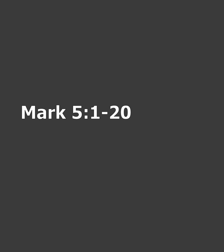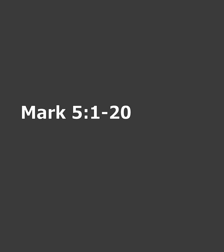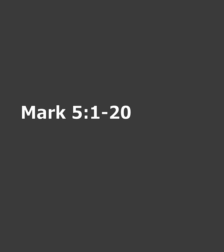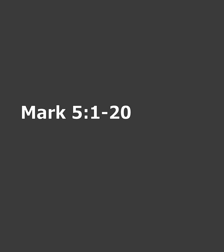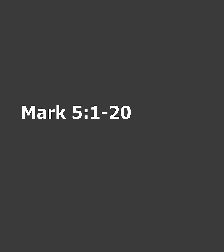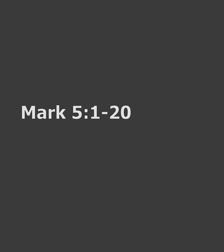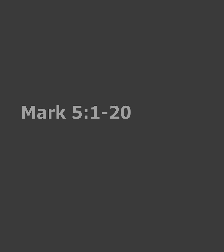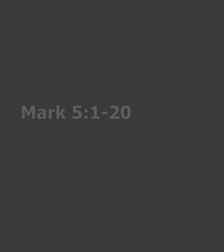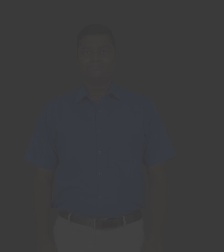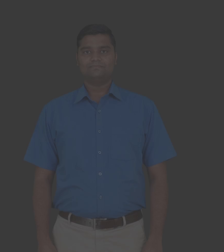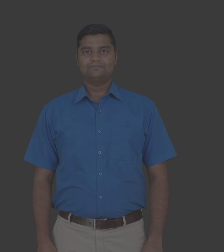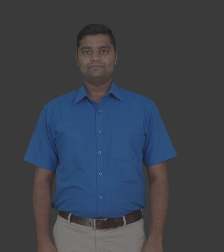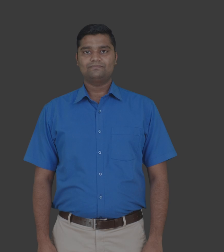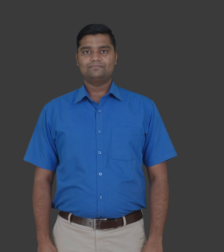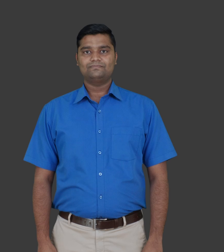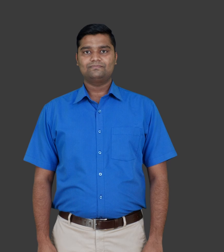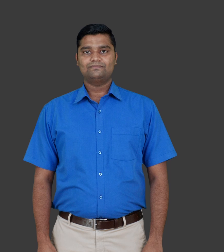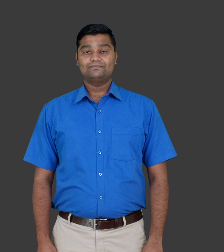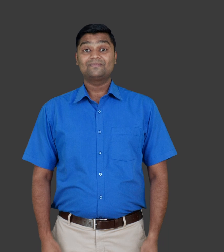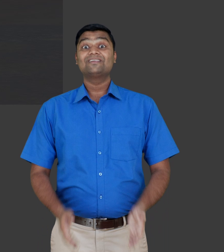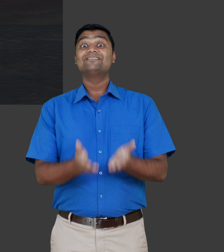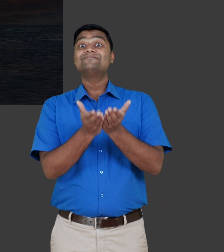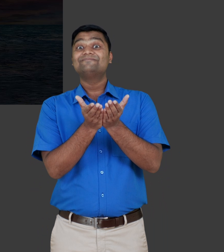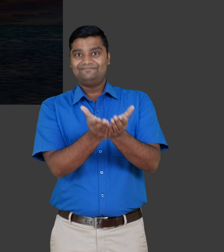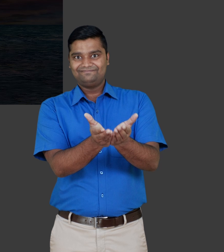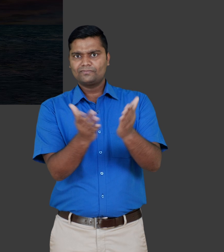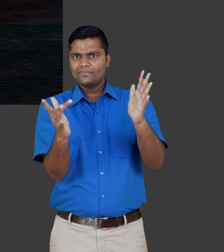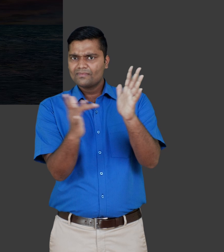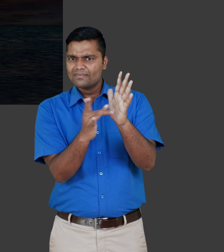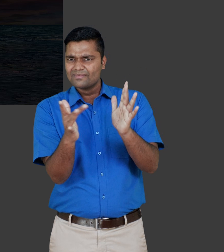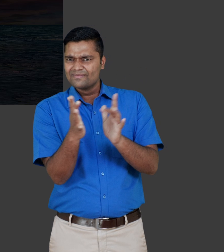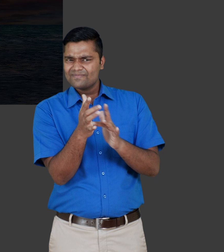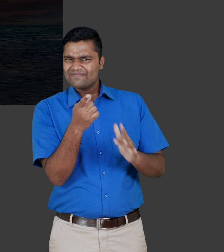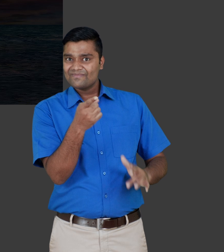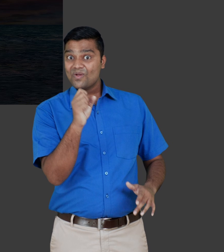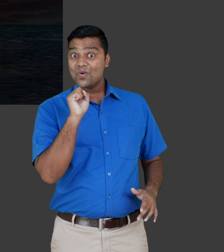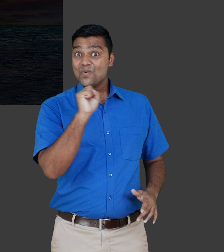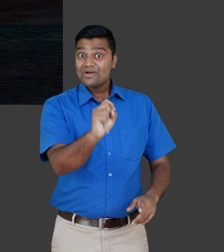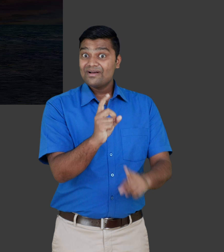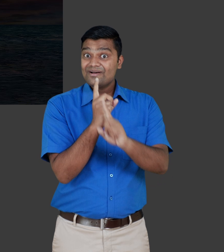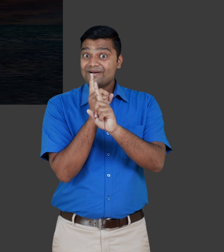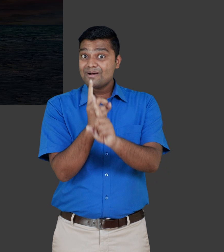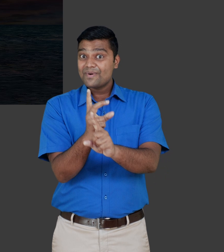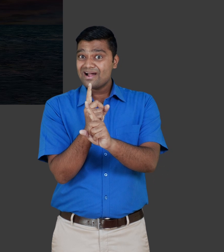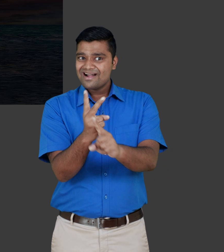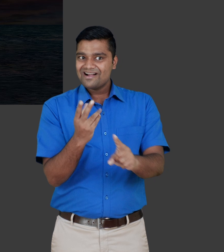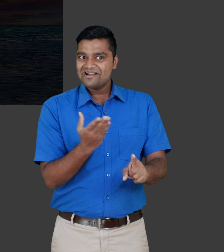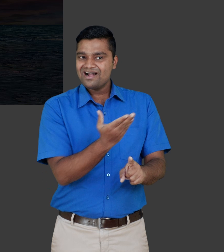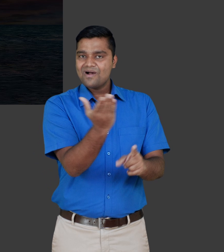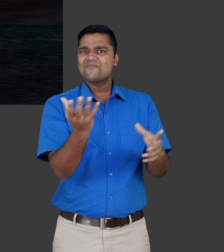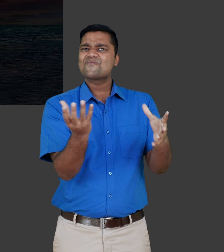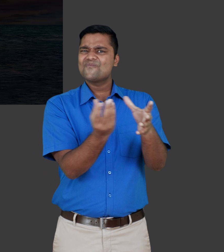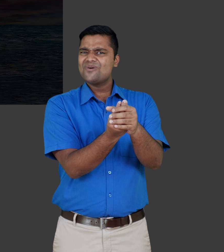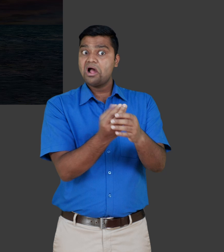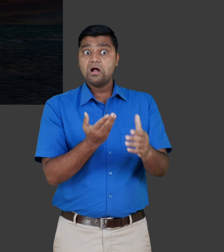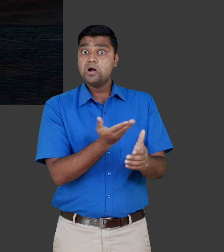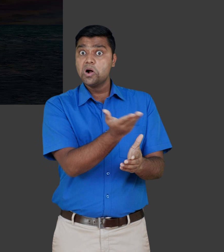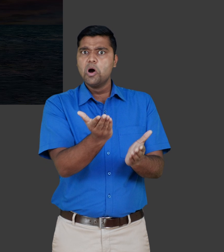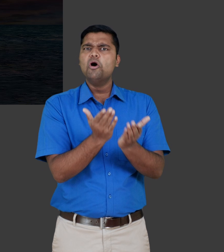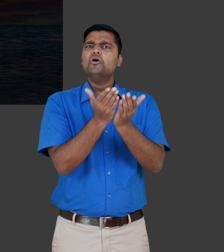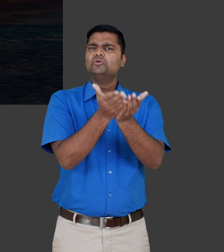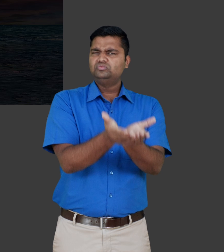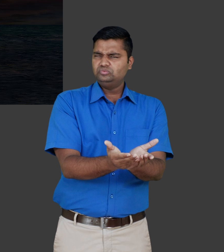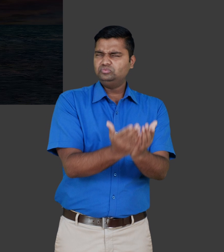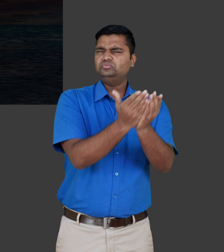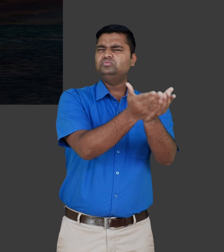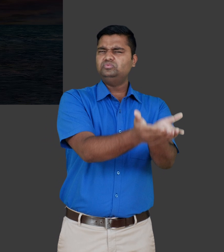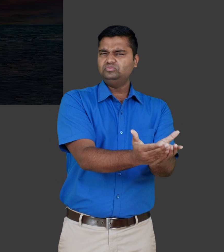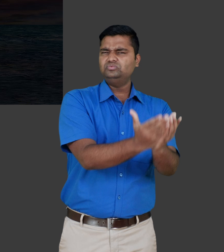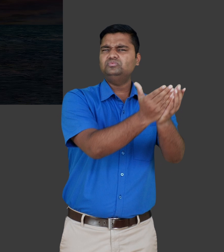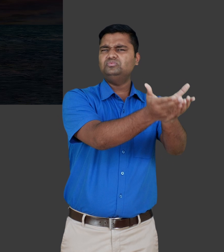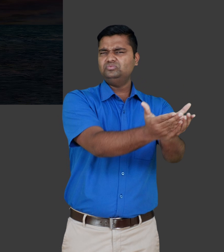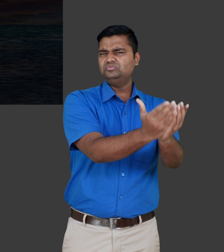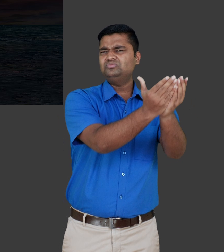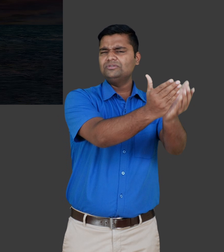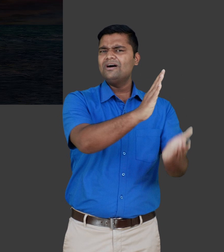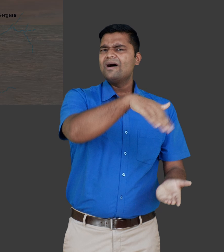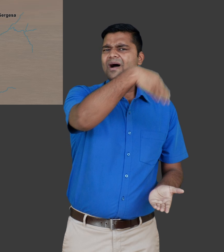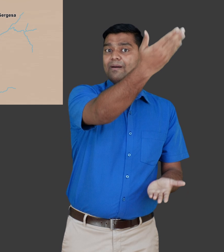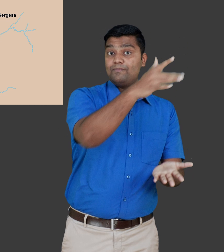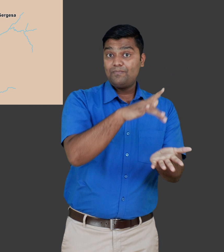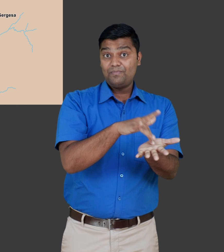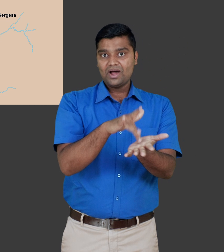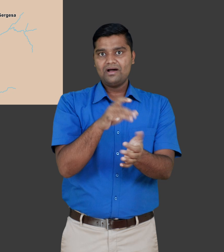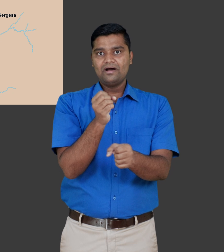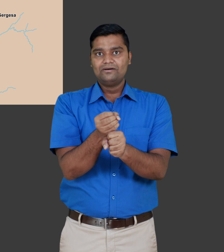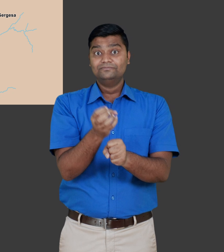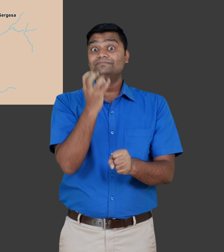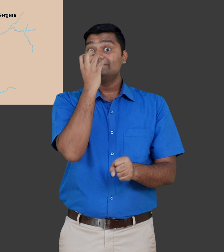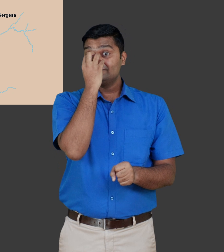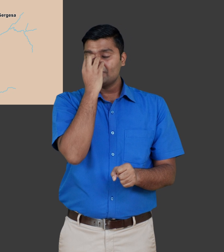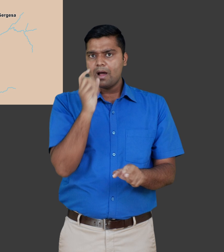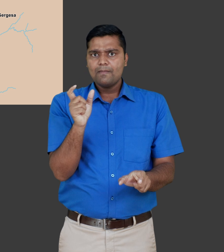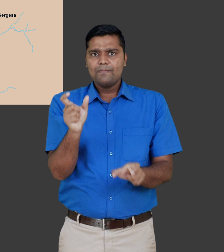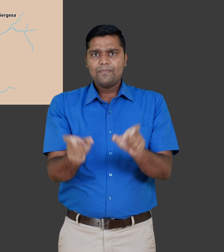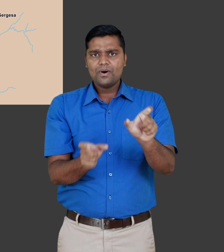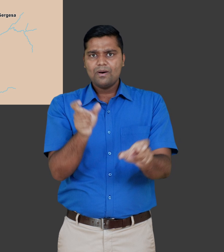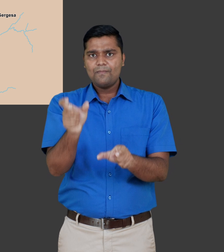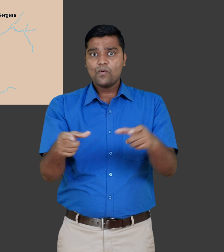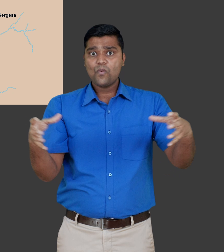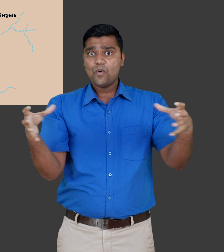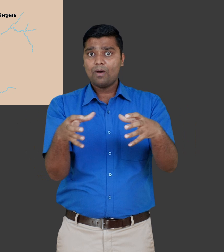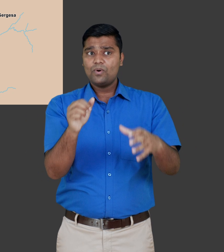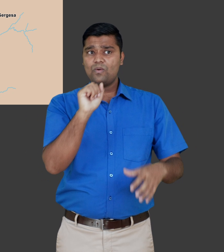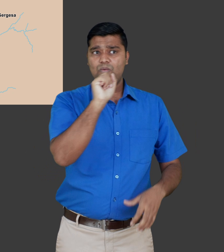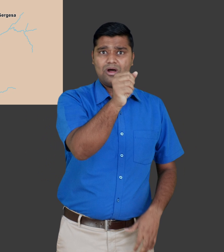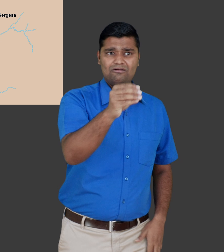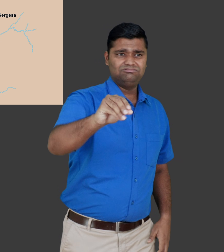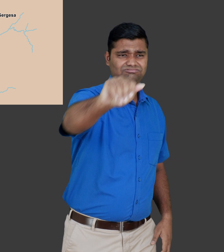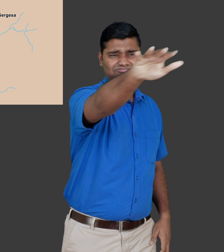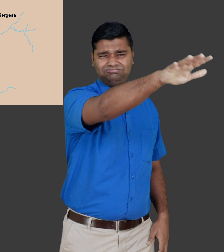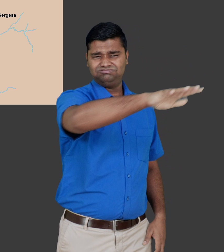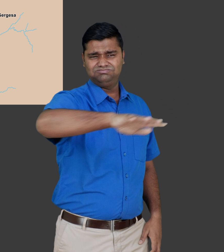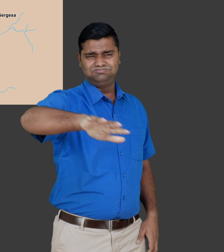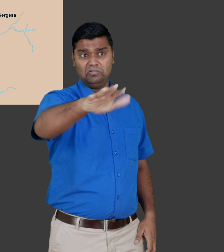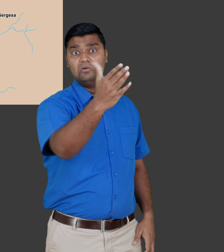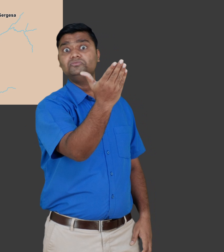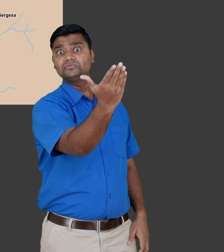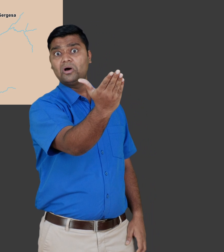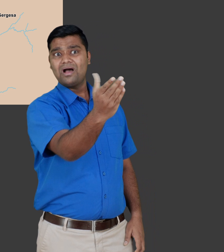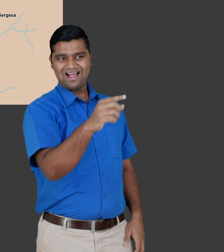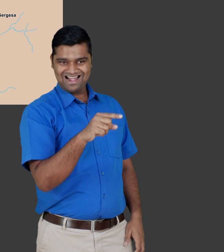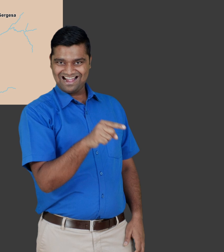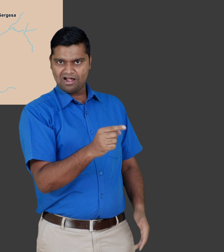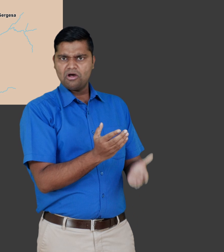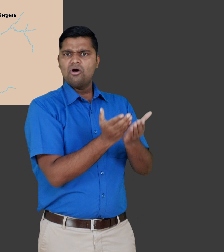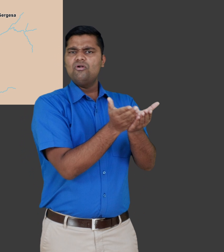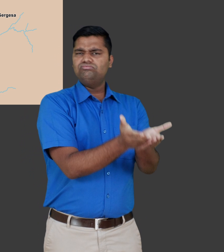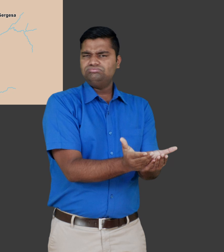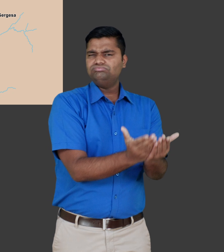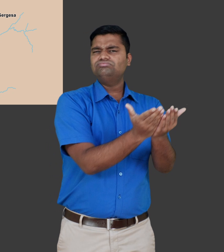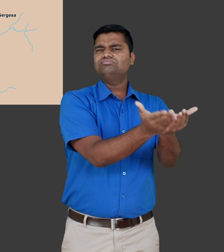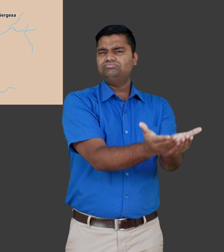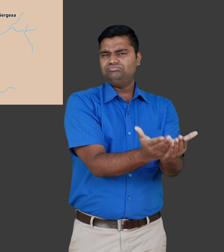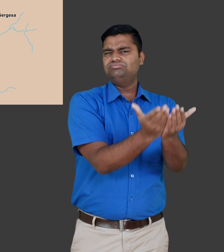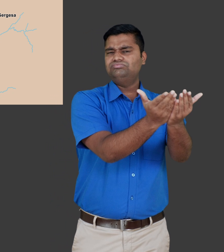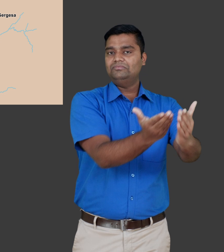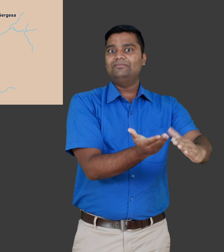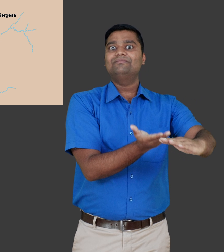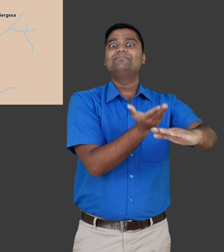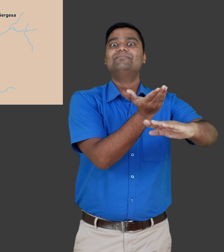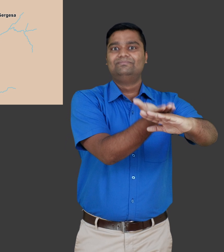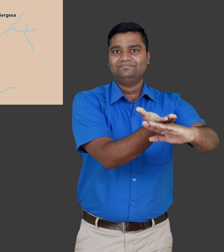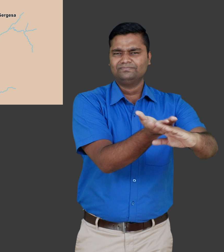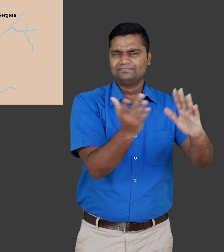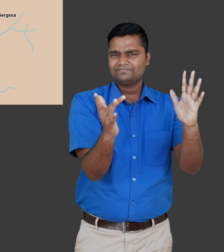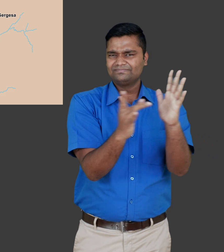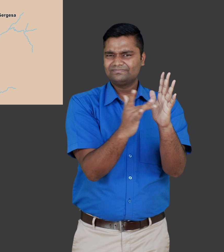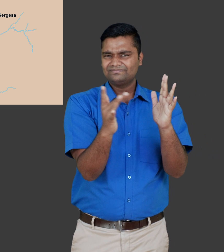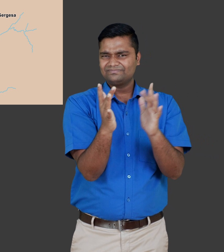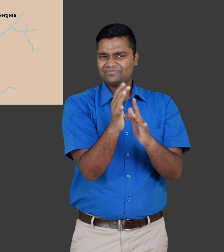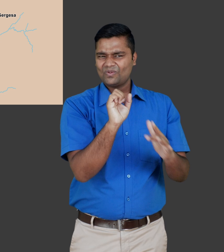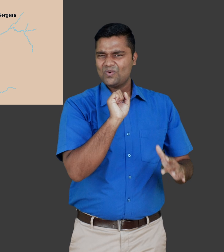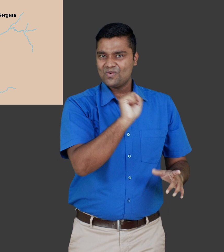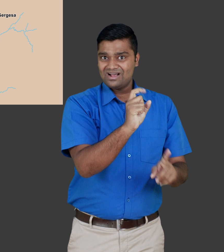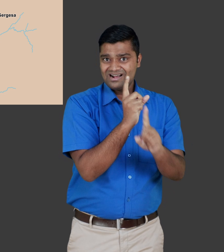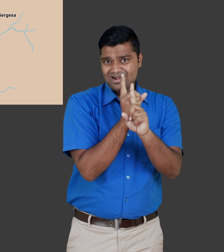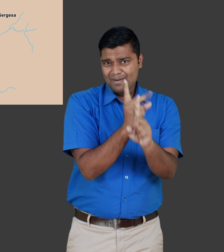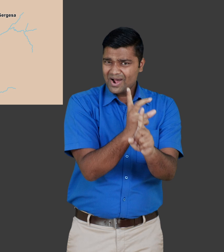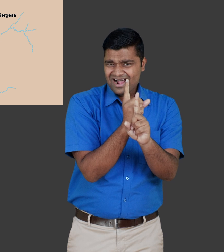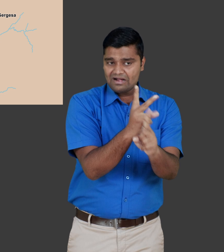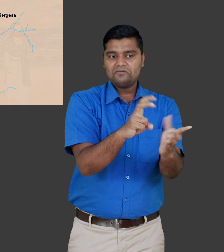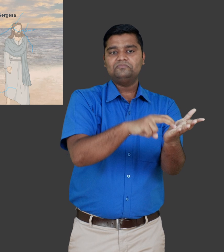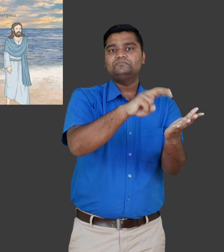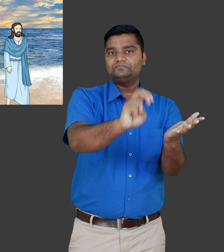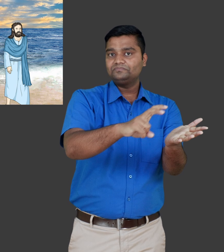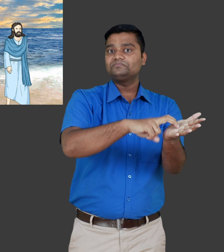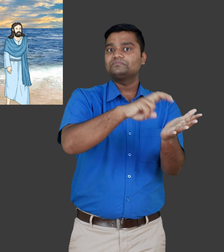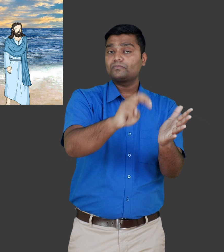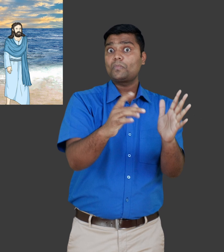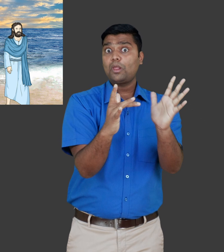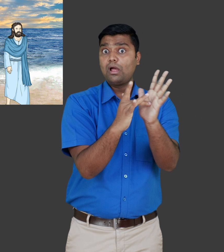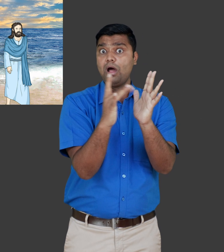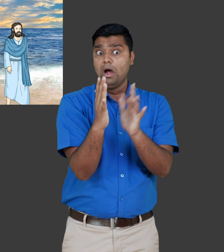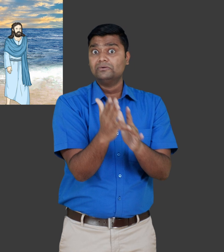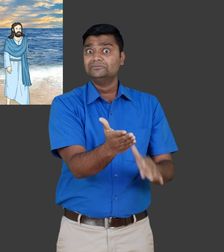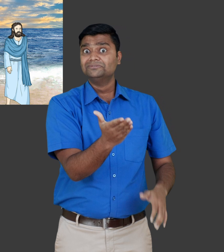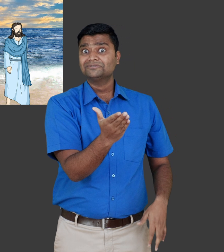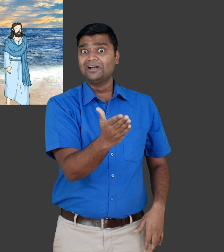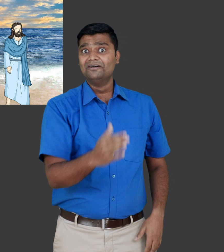On the other side of the sea, they arrived in the region of the Gerasenes.